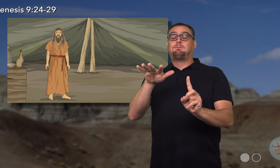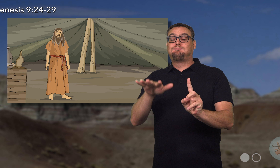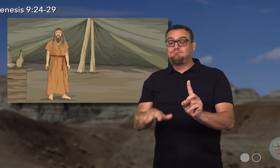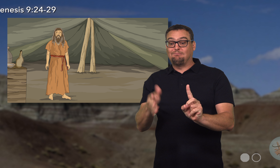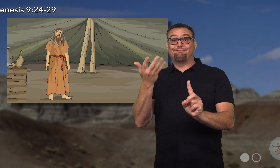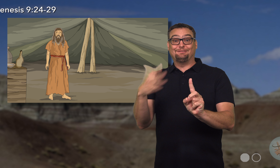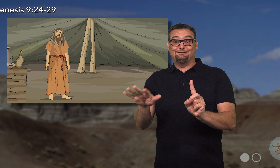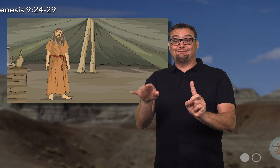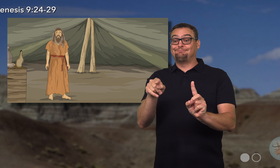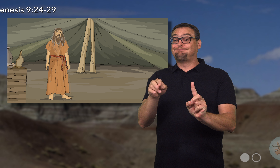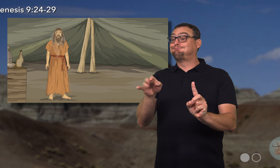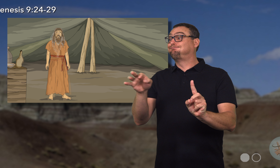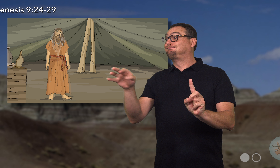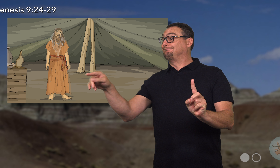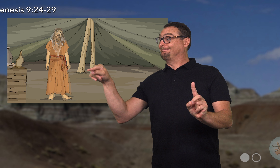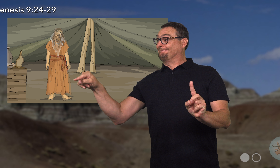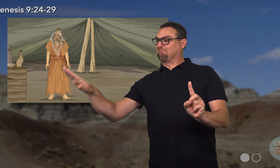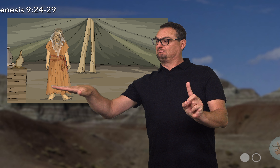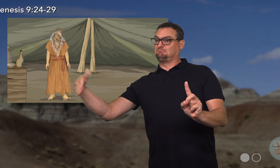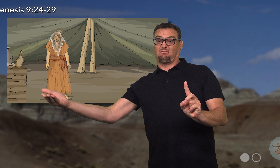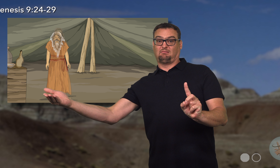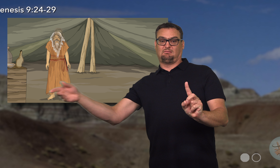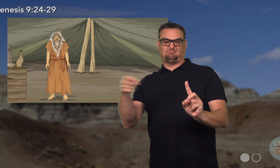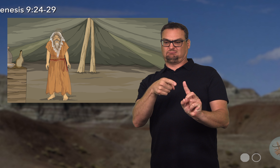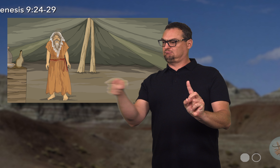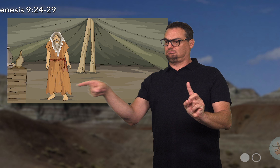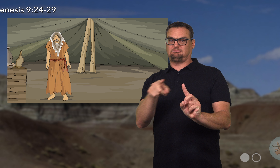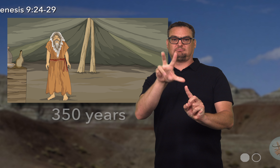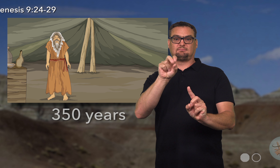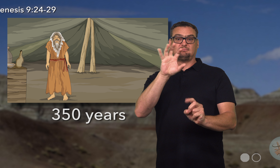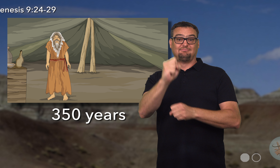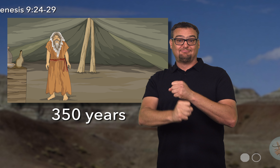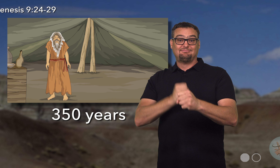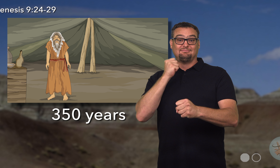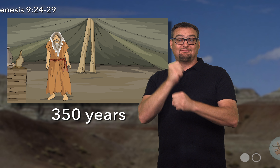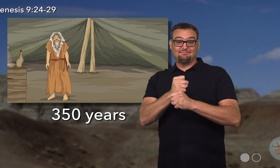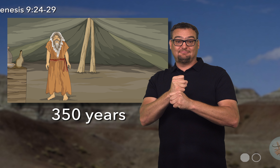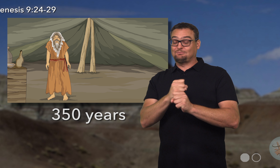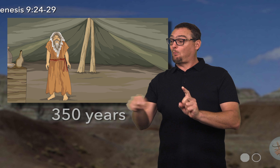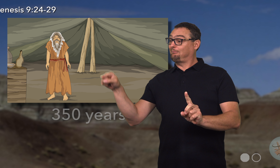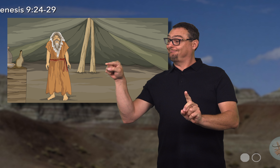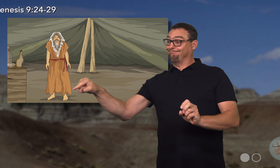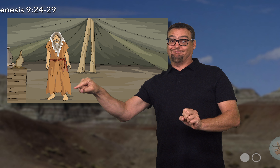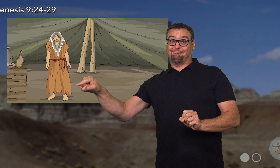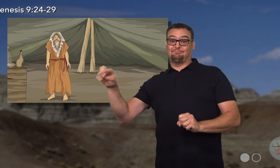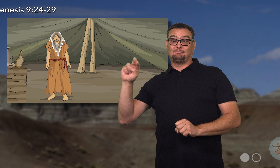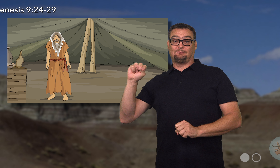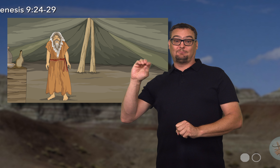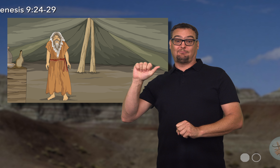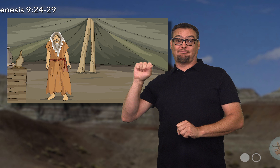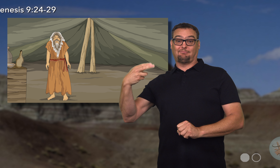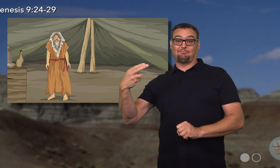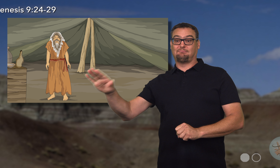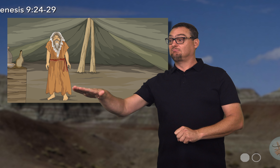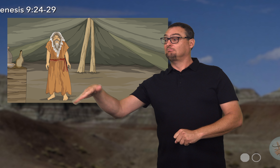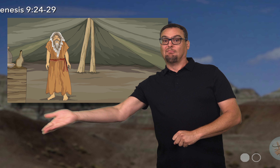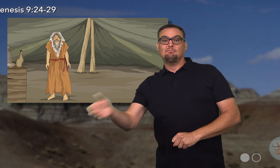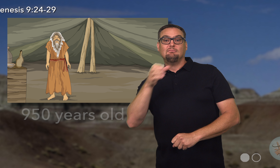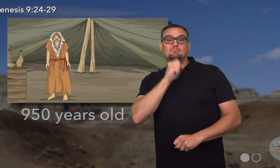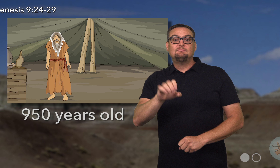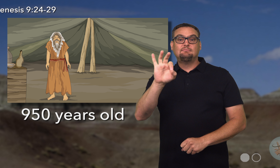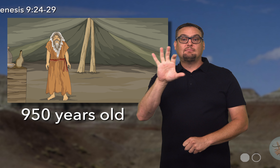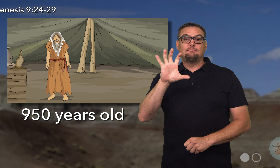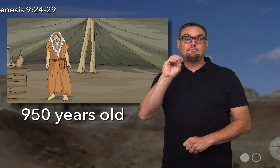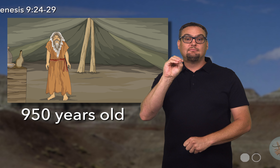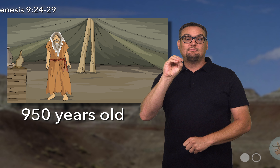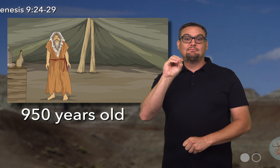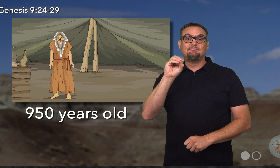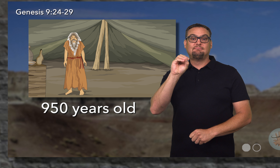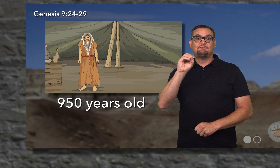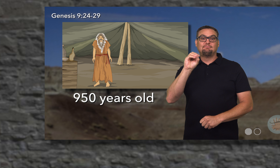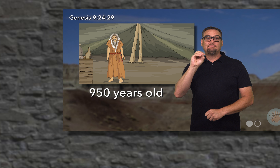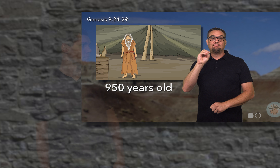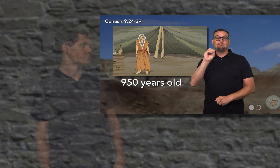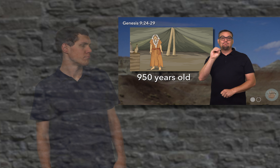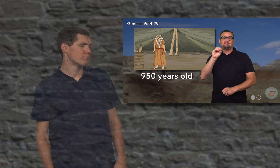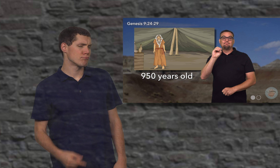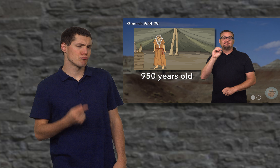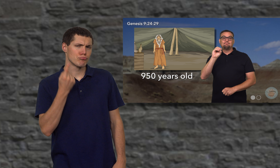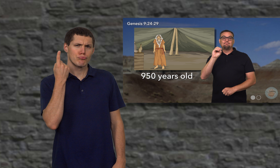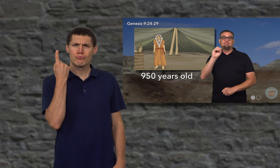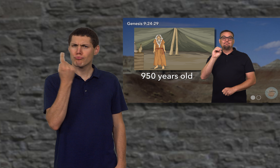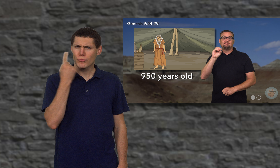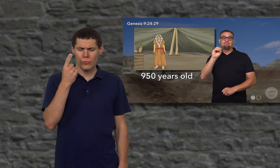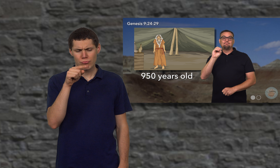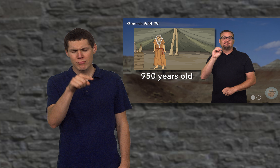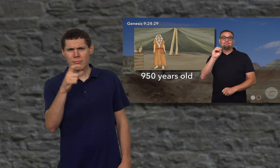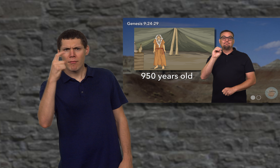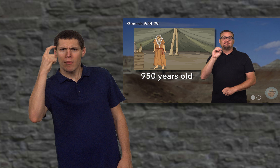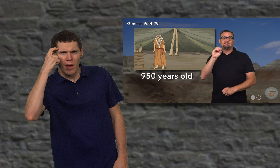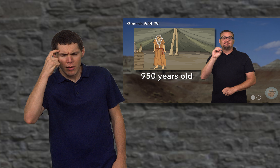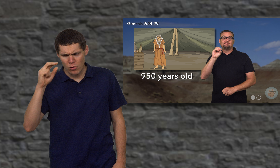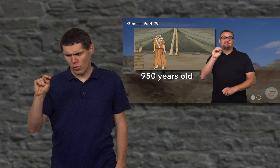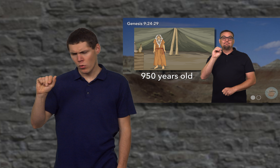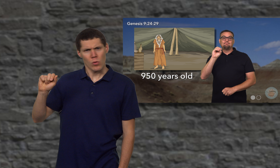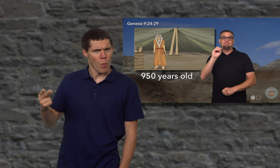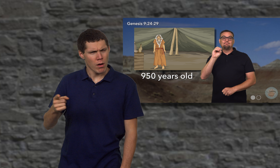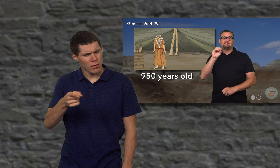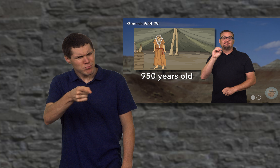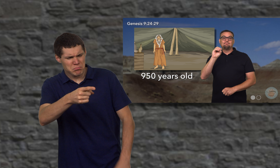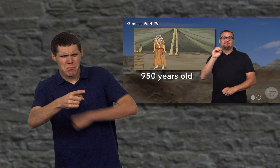So Noah lived a total of 950 years, and then he died.